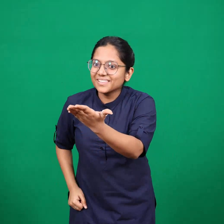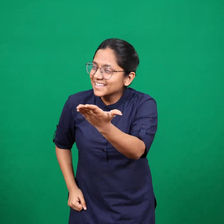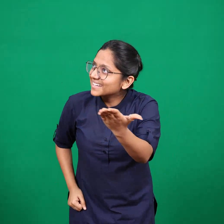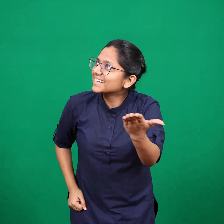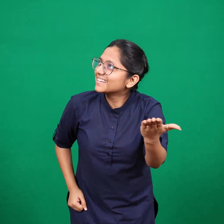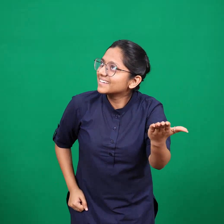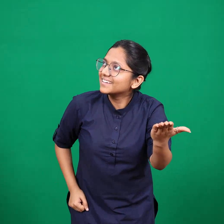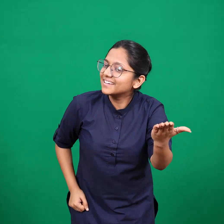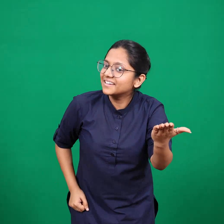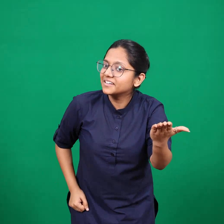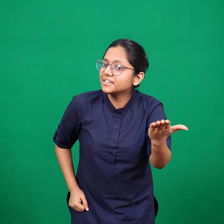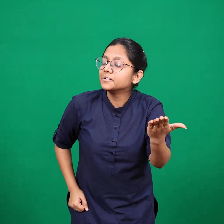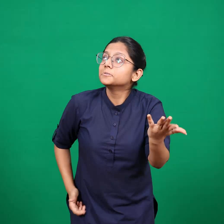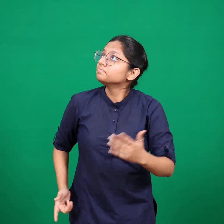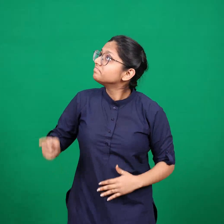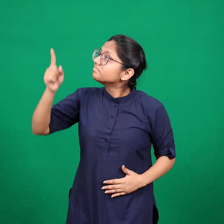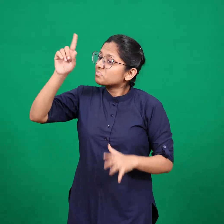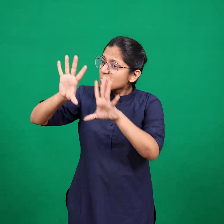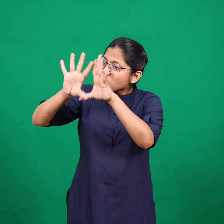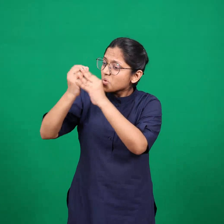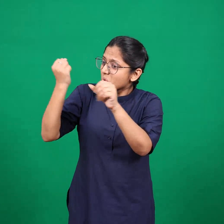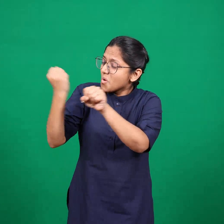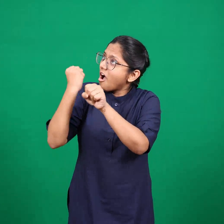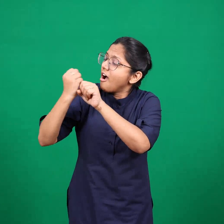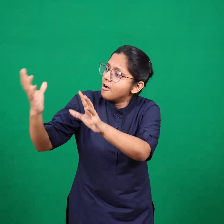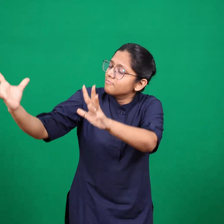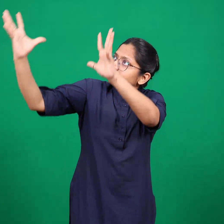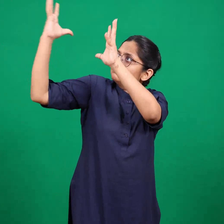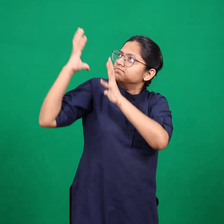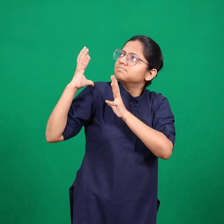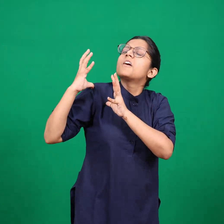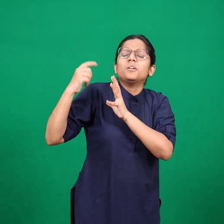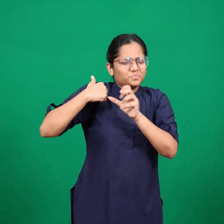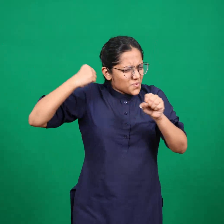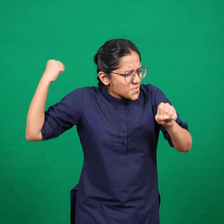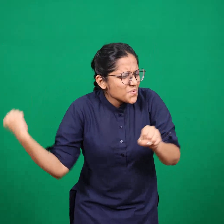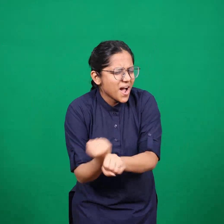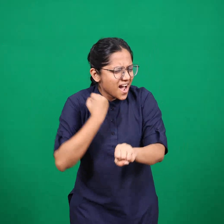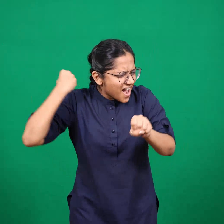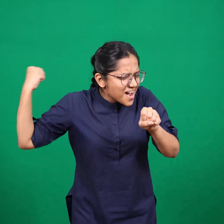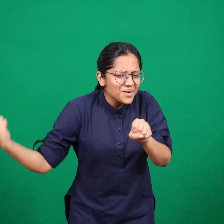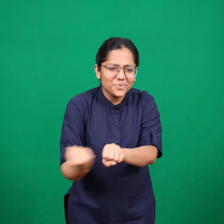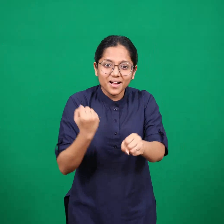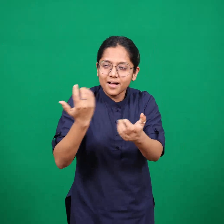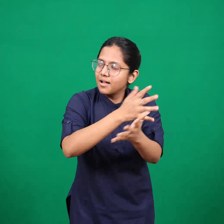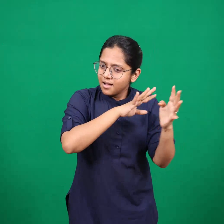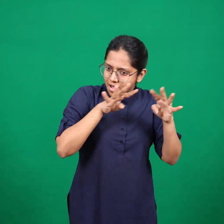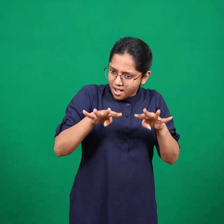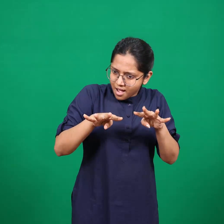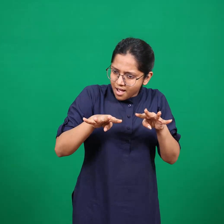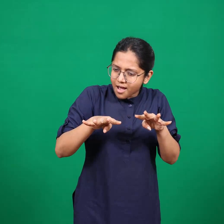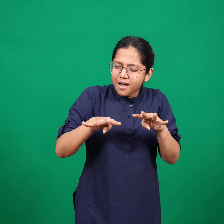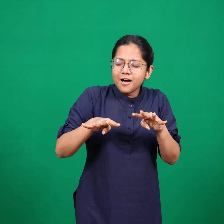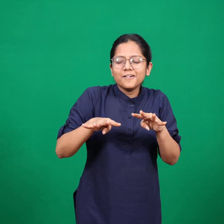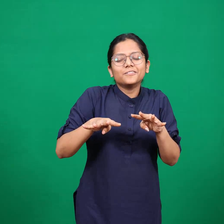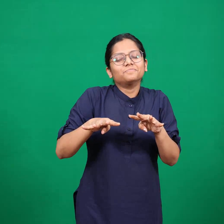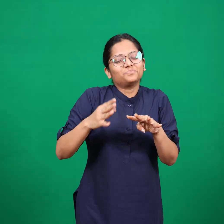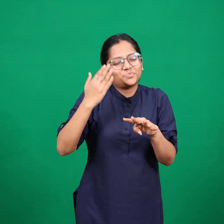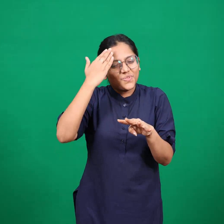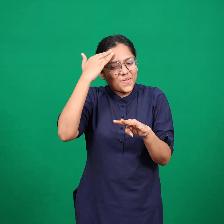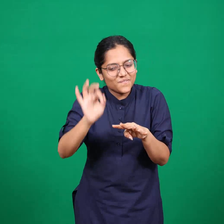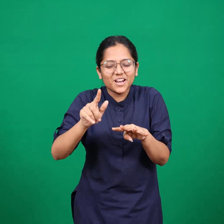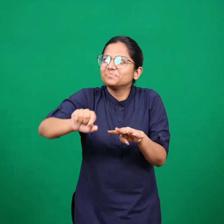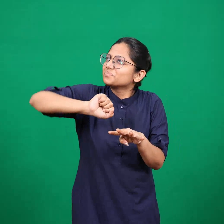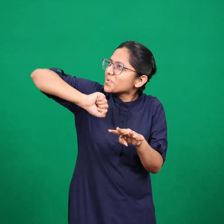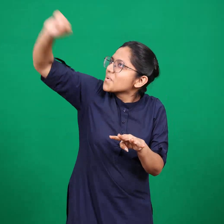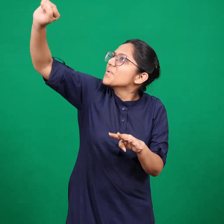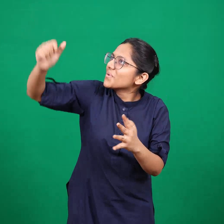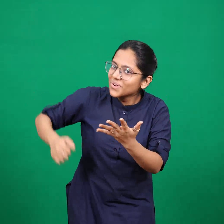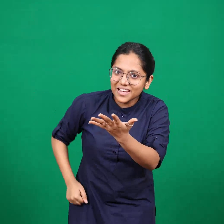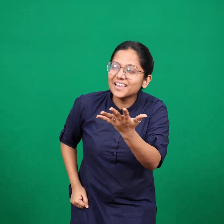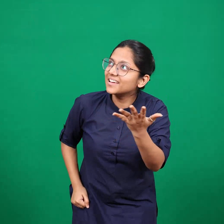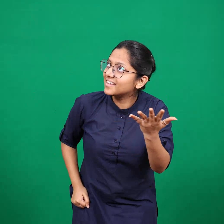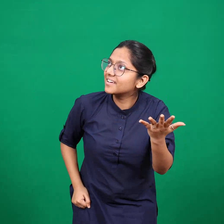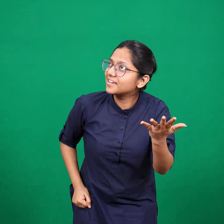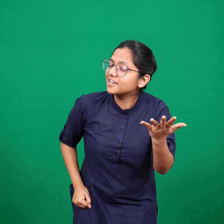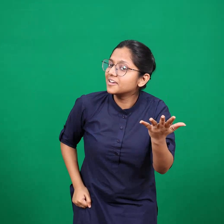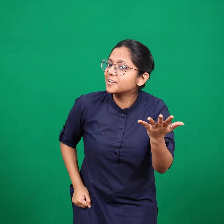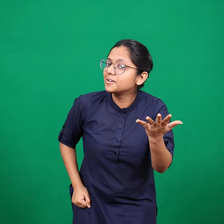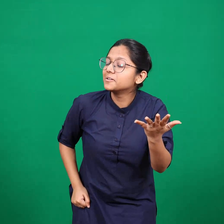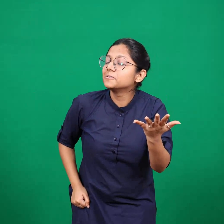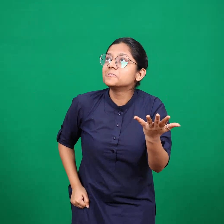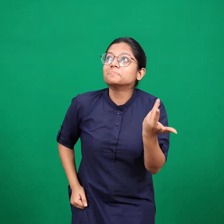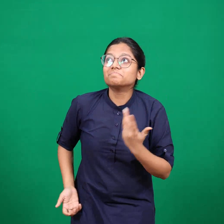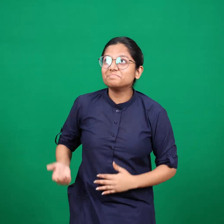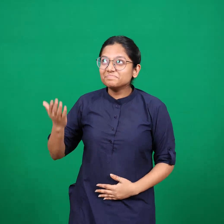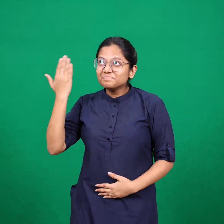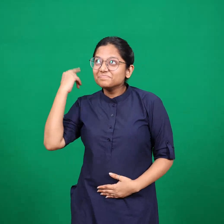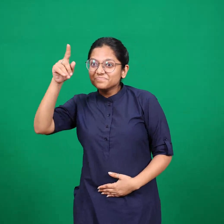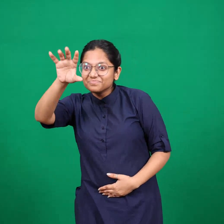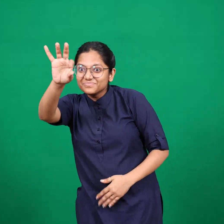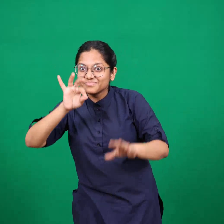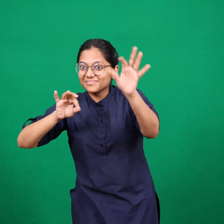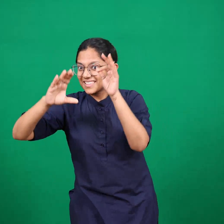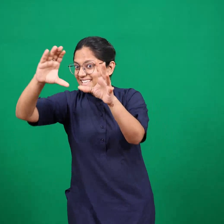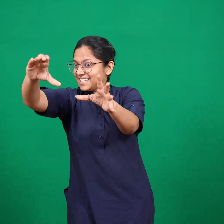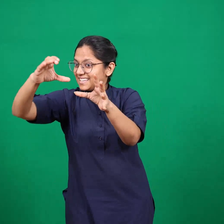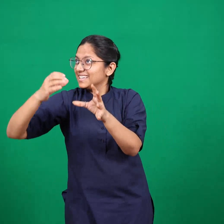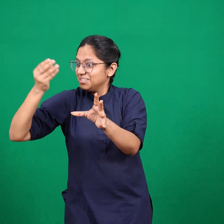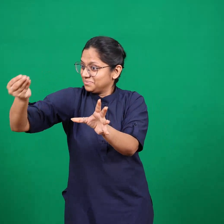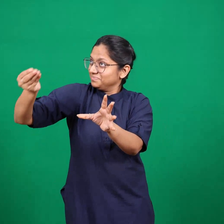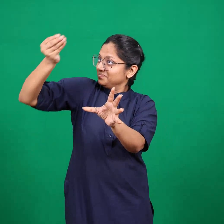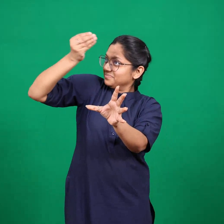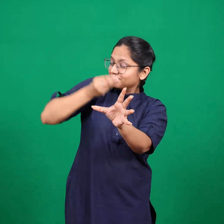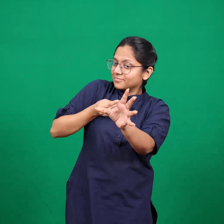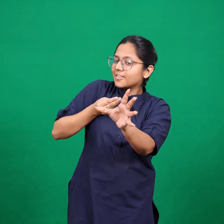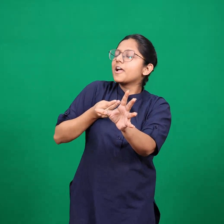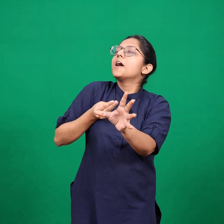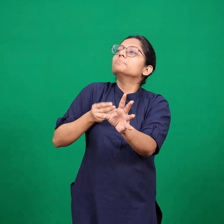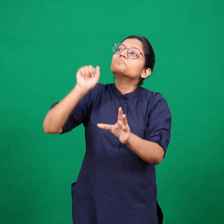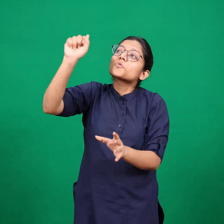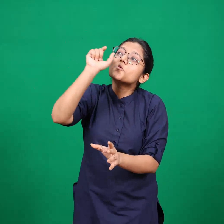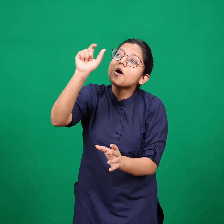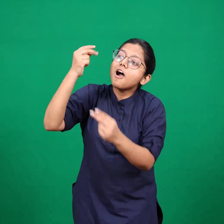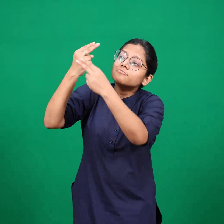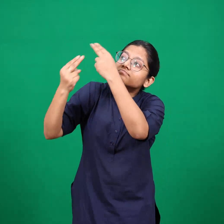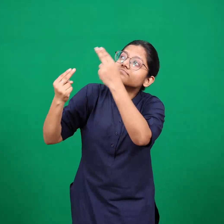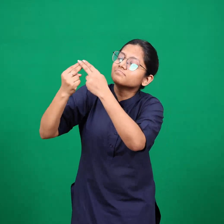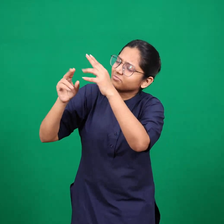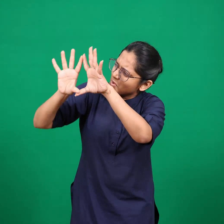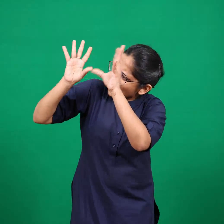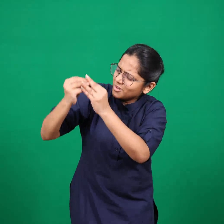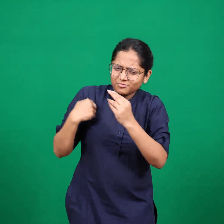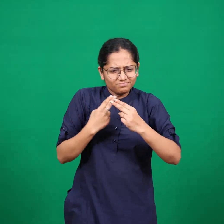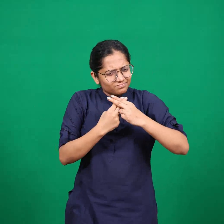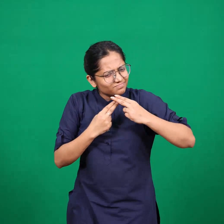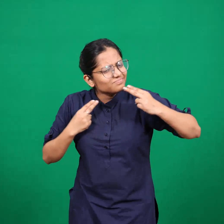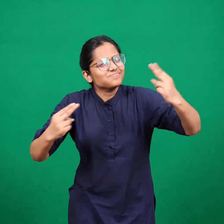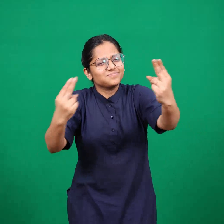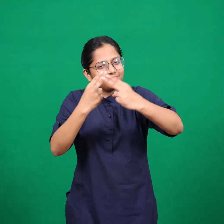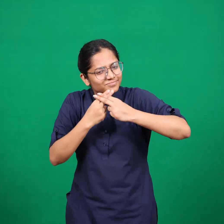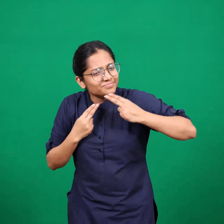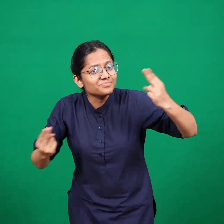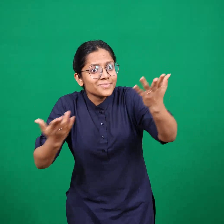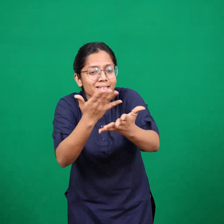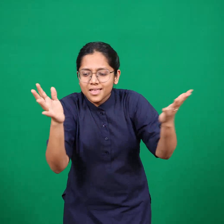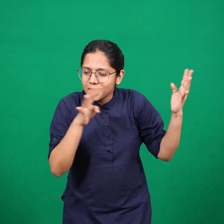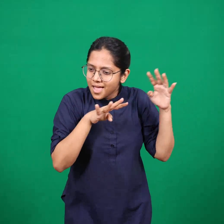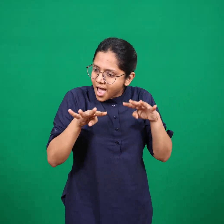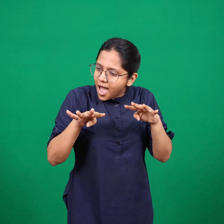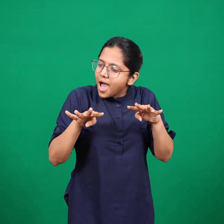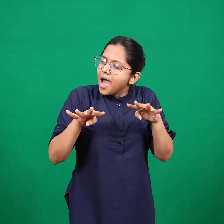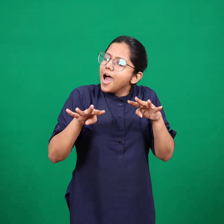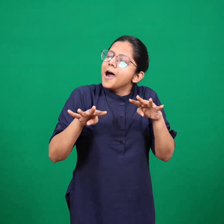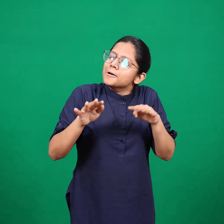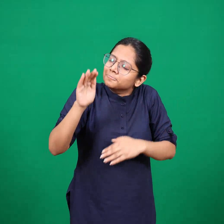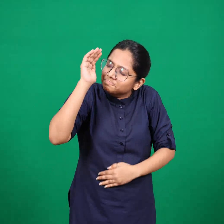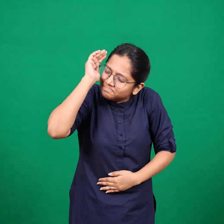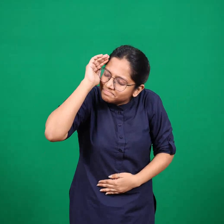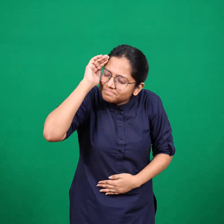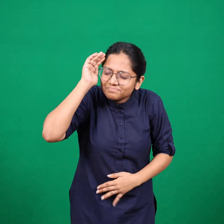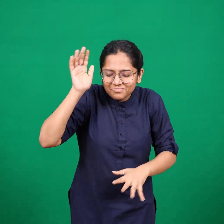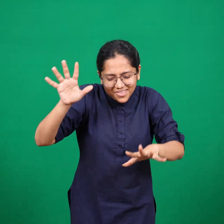For I have given them the words You gave Me, and they have received them.